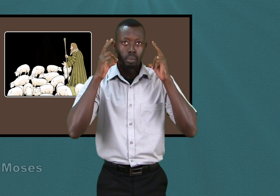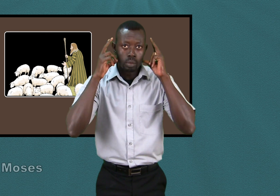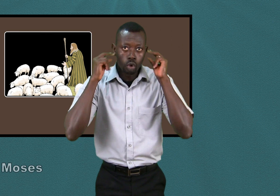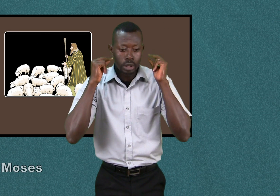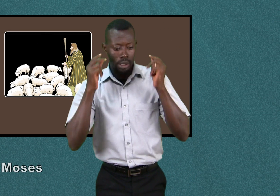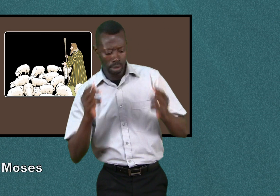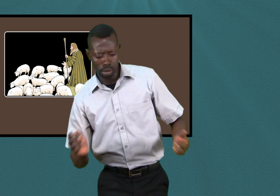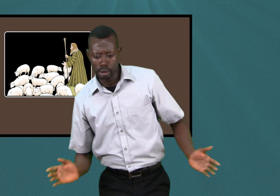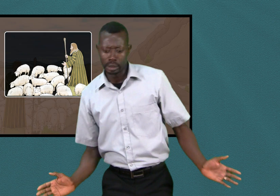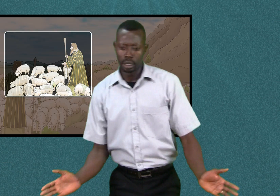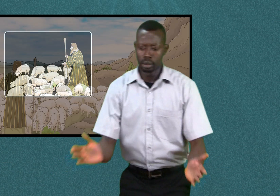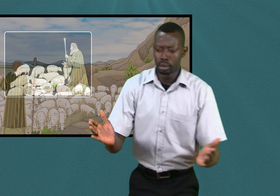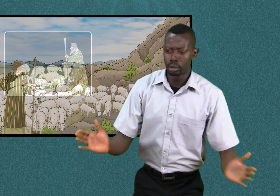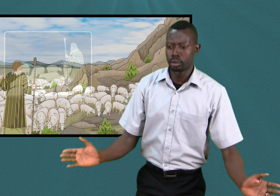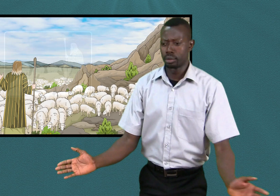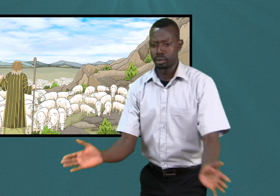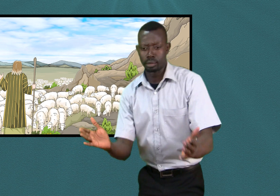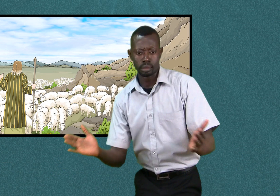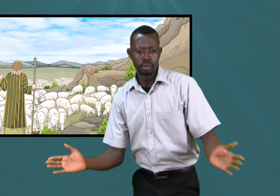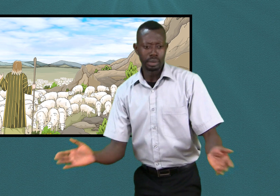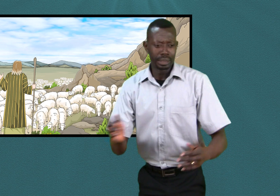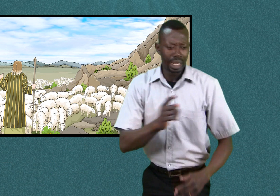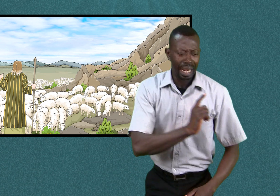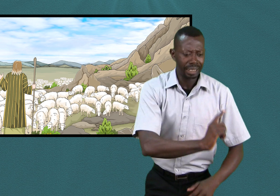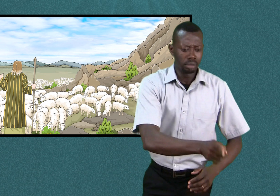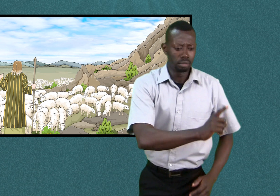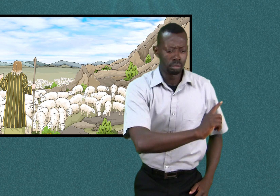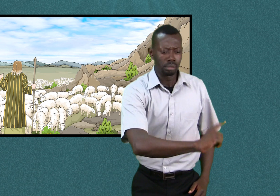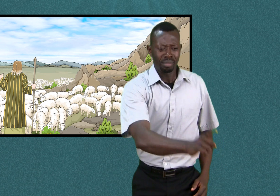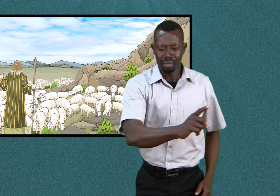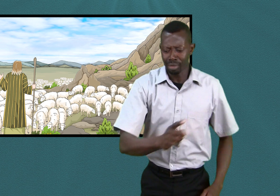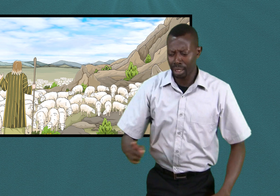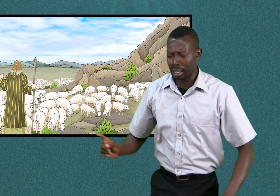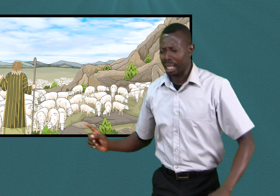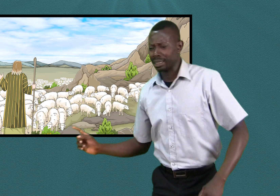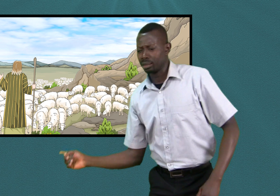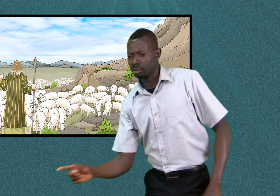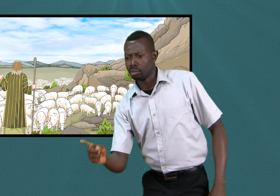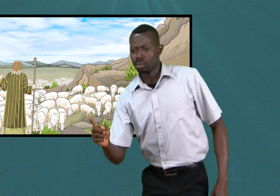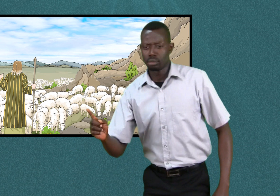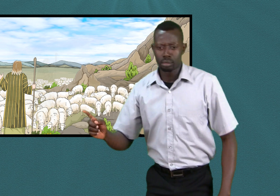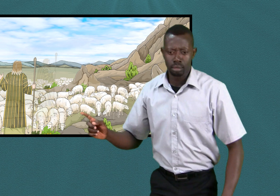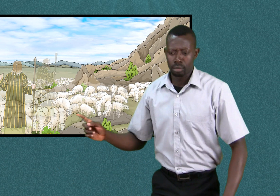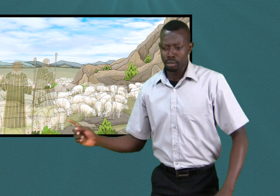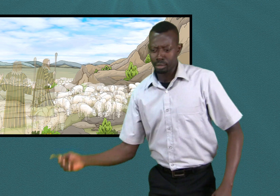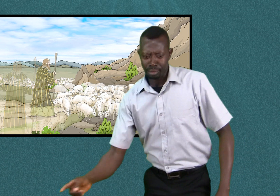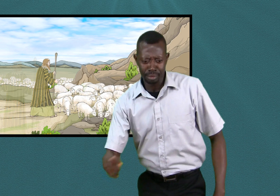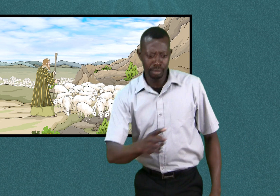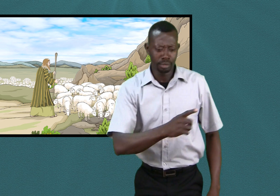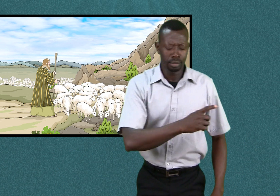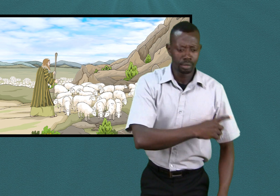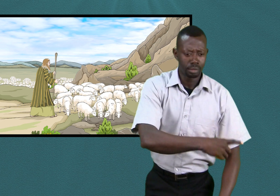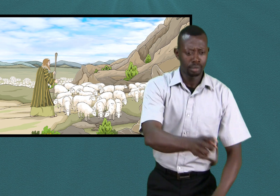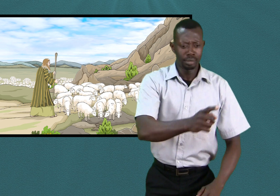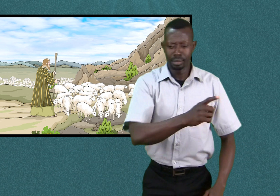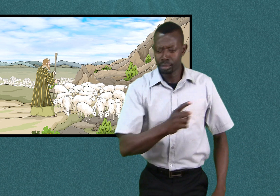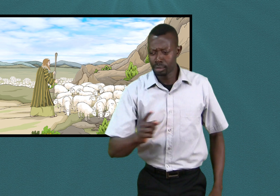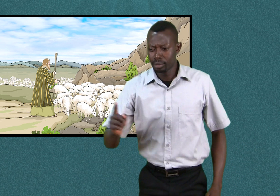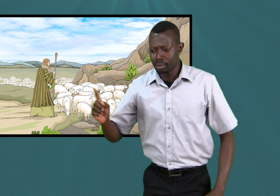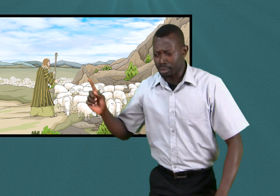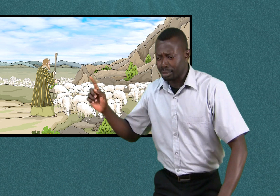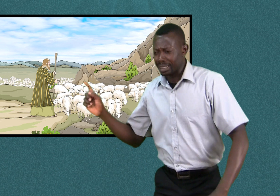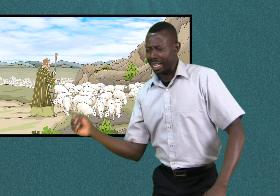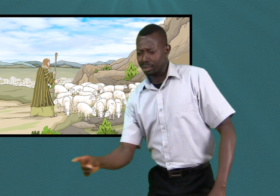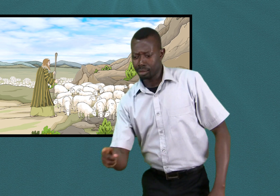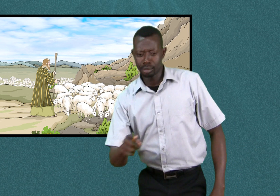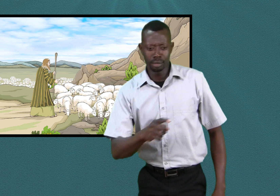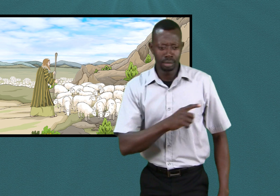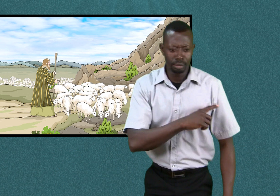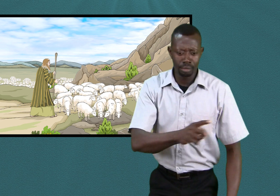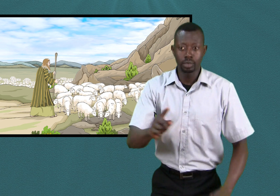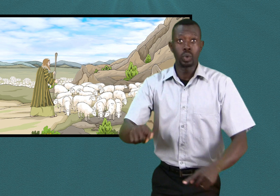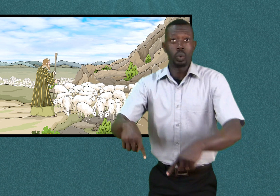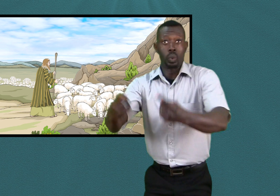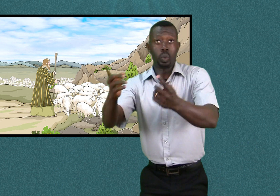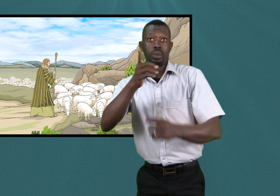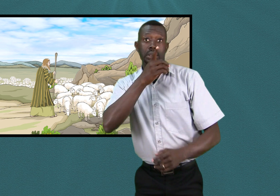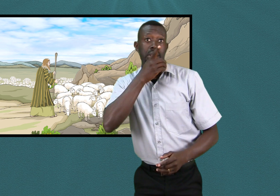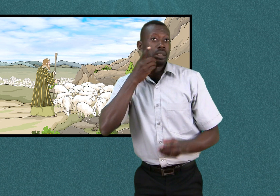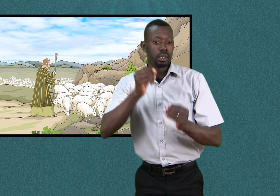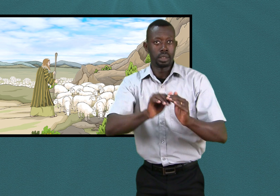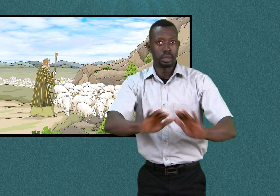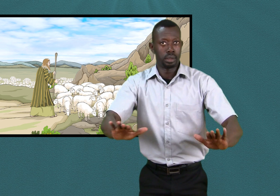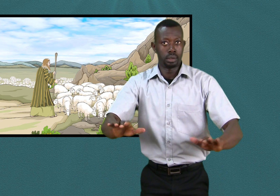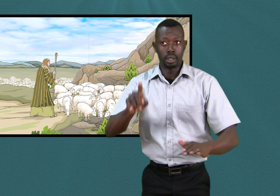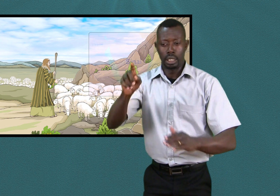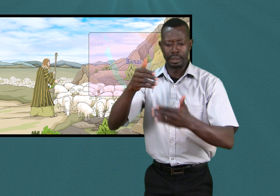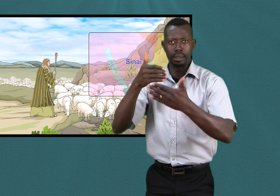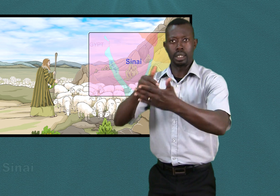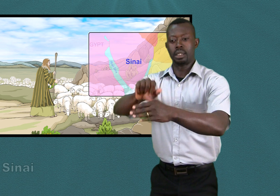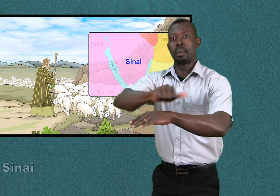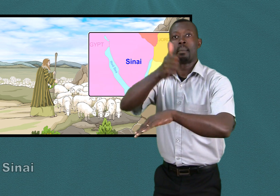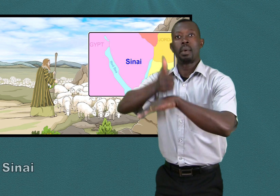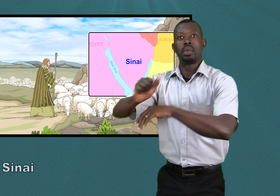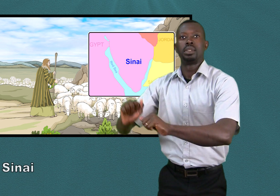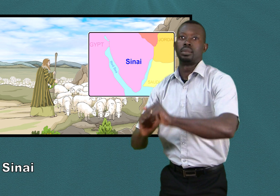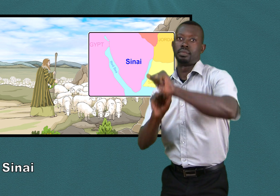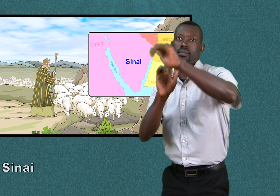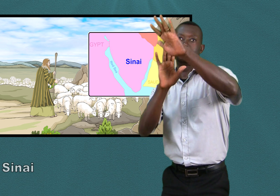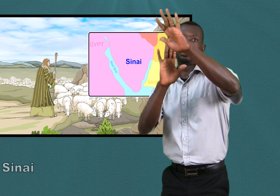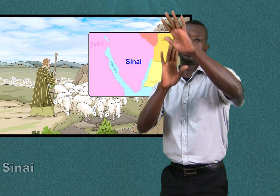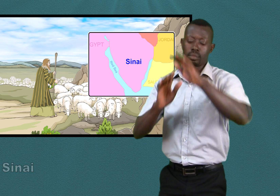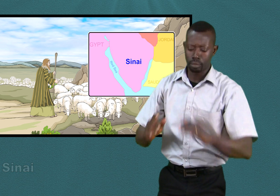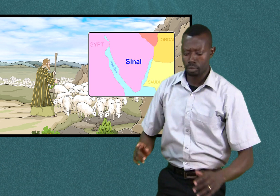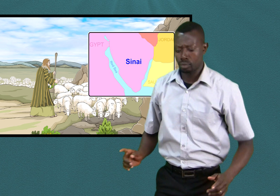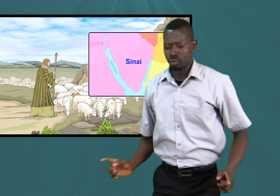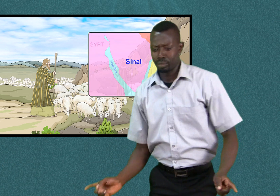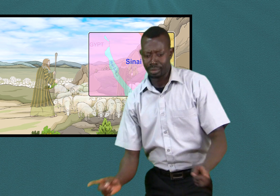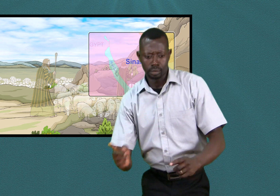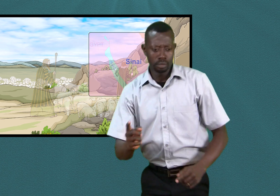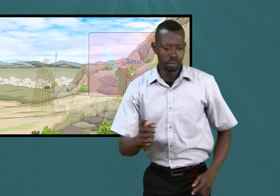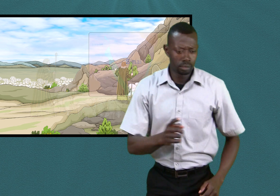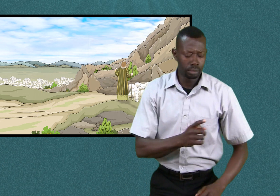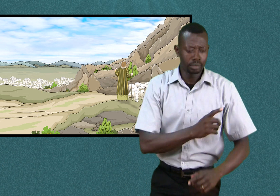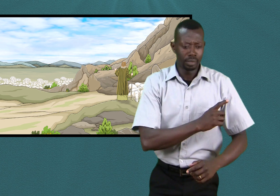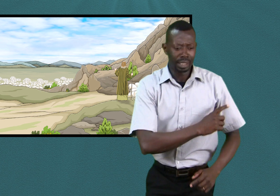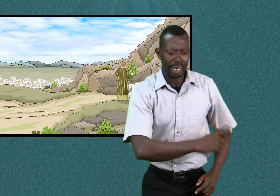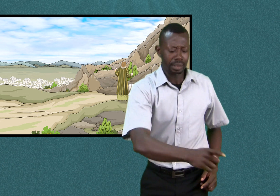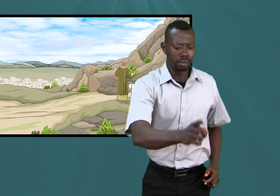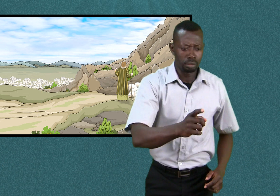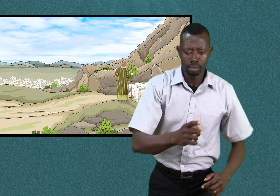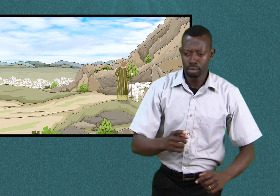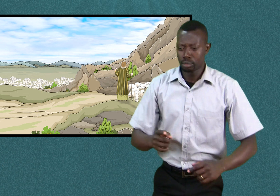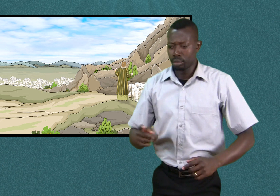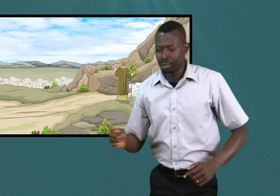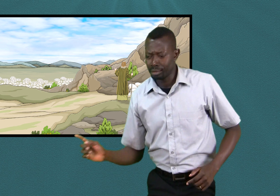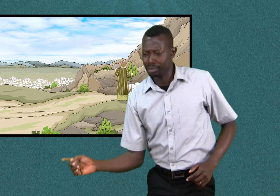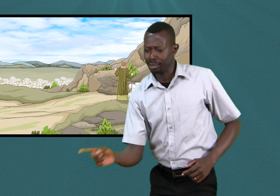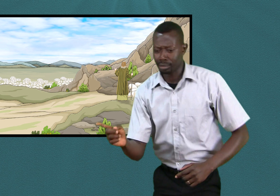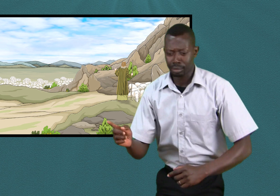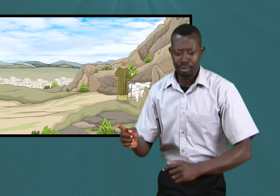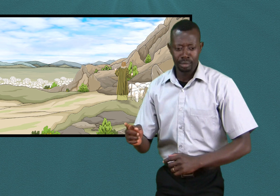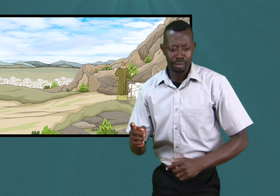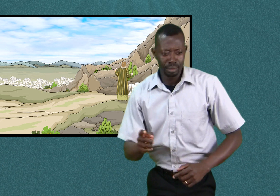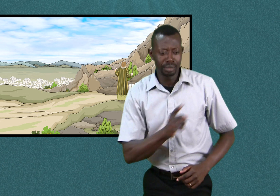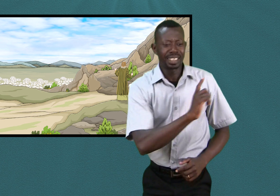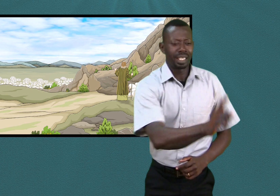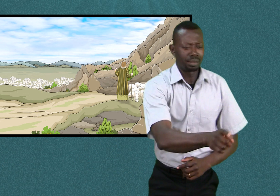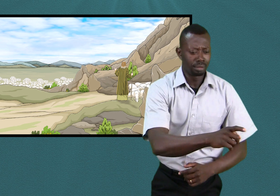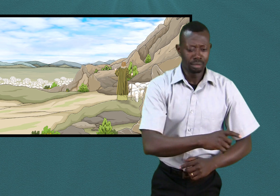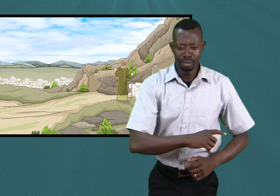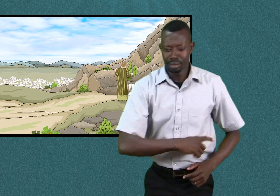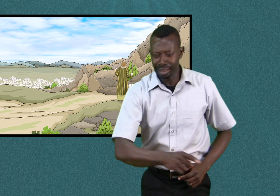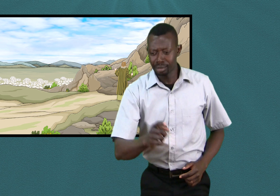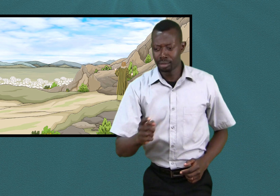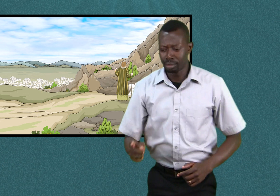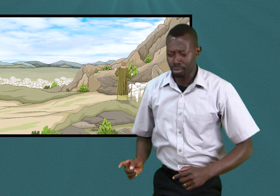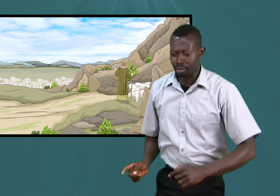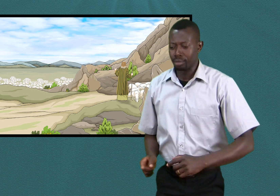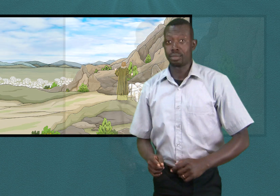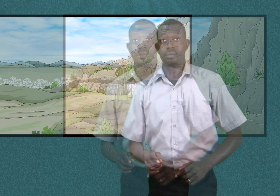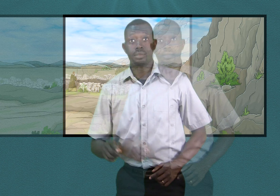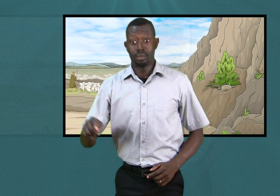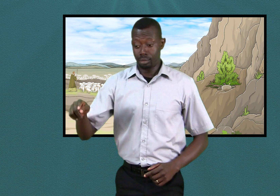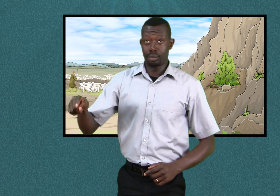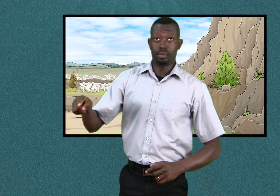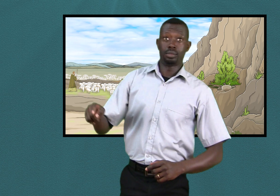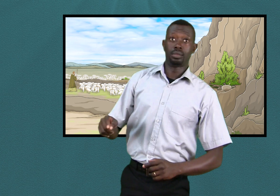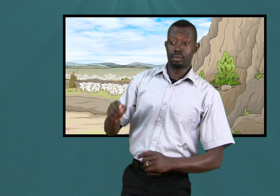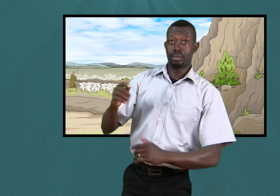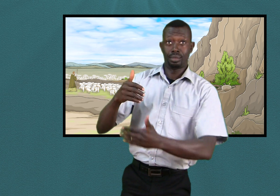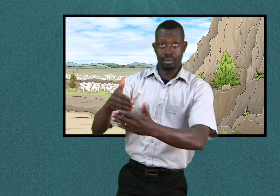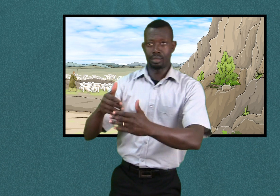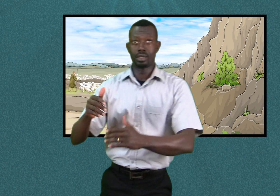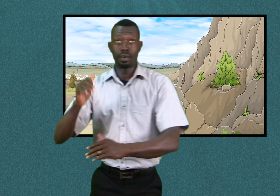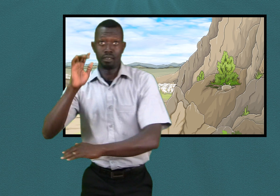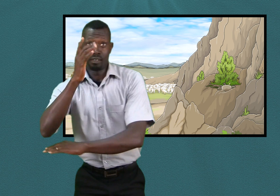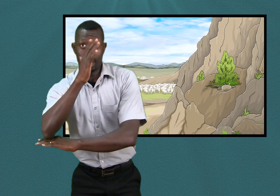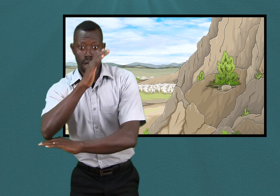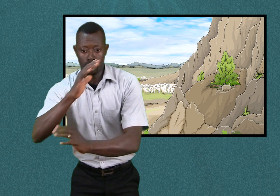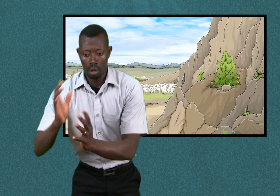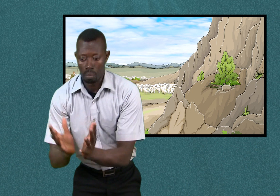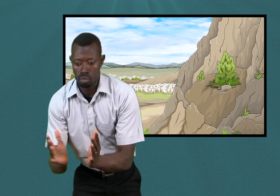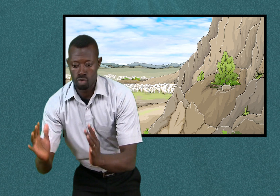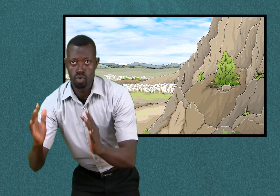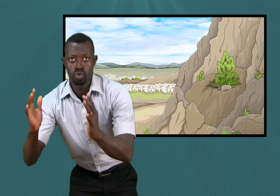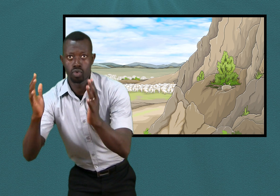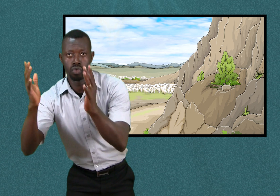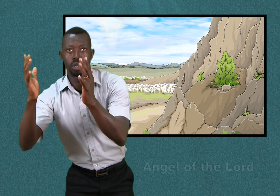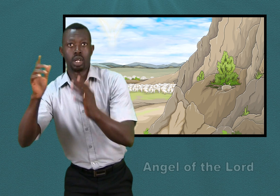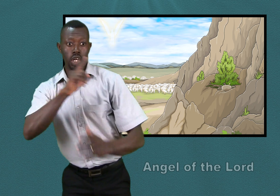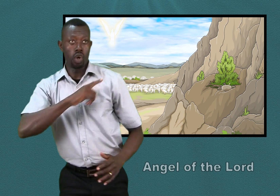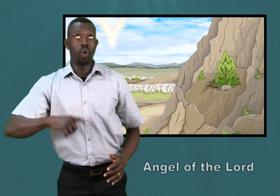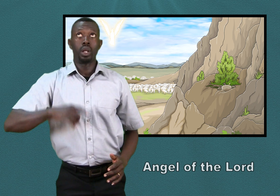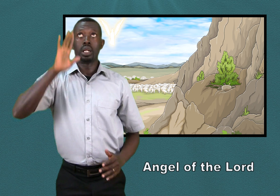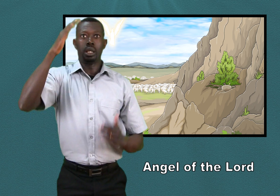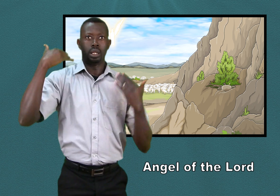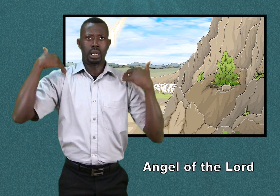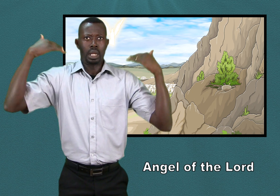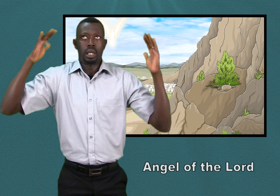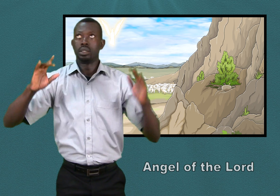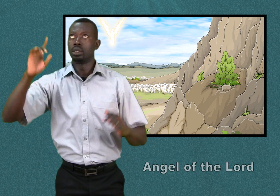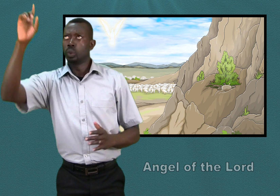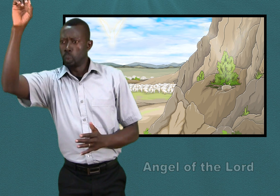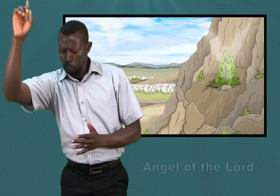He led the flock to the far side of the wilderness and came to Horeb, the mountain of God.